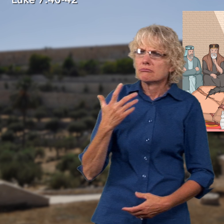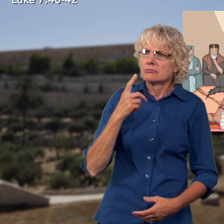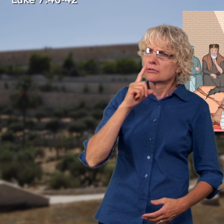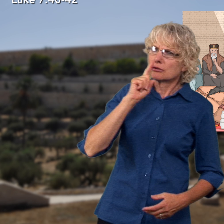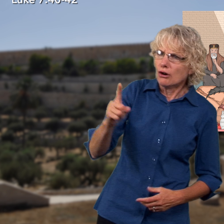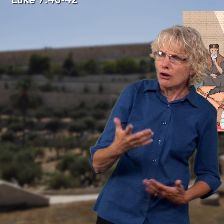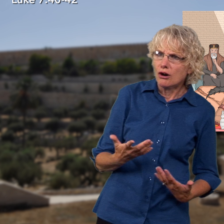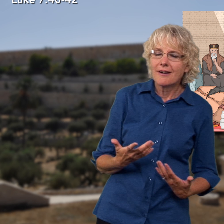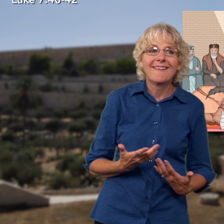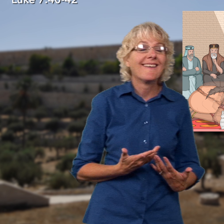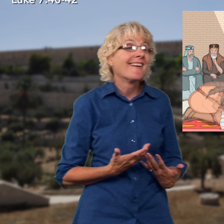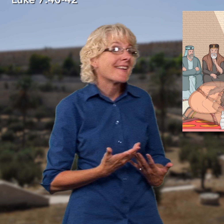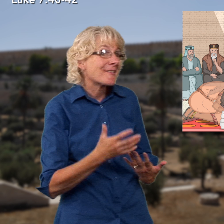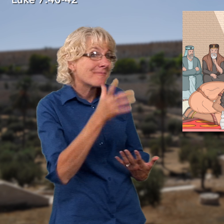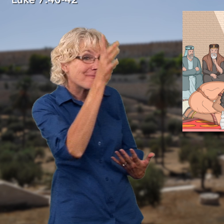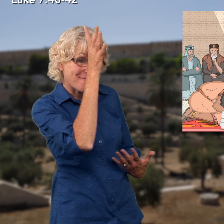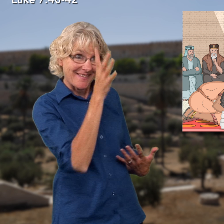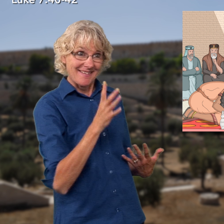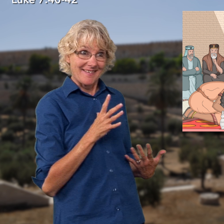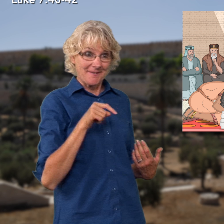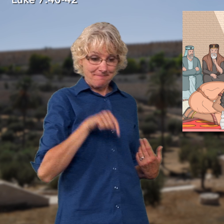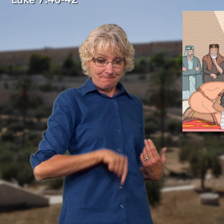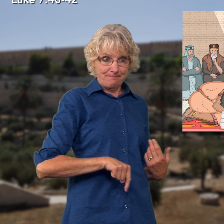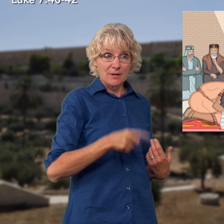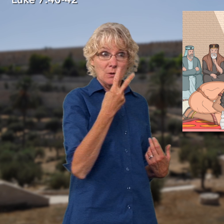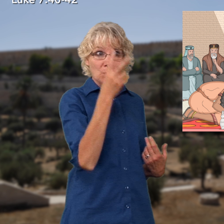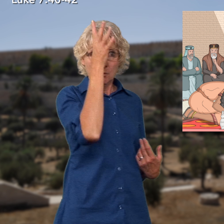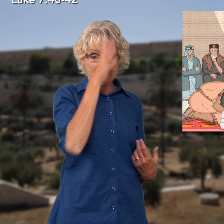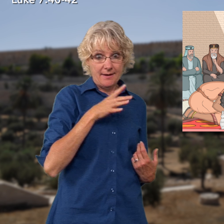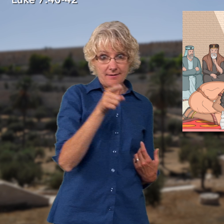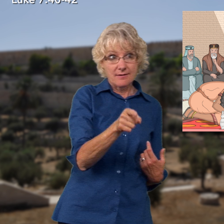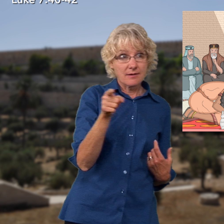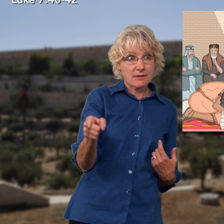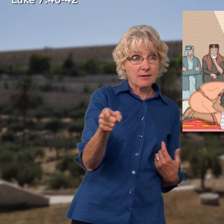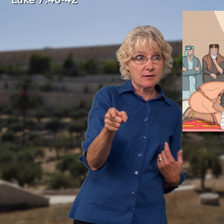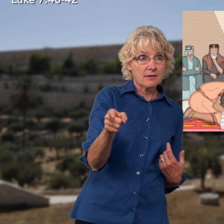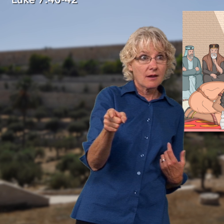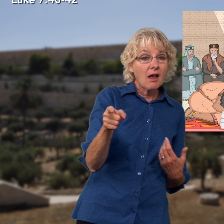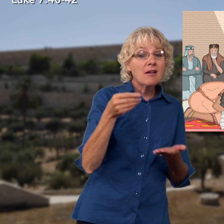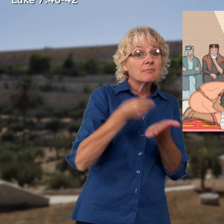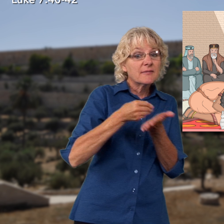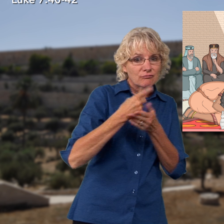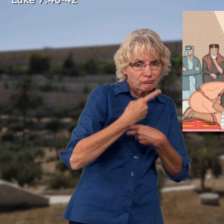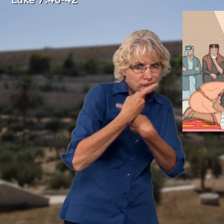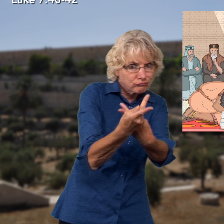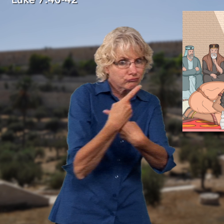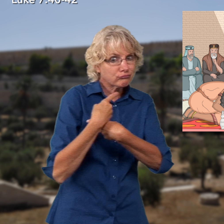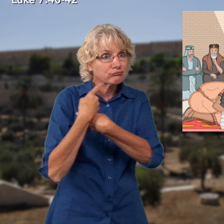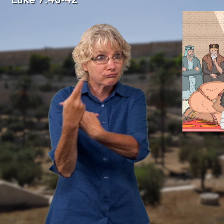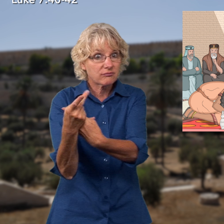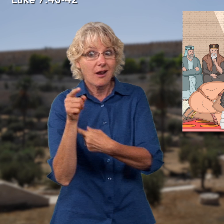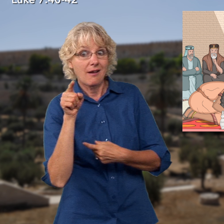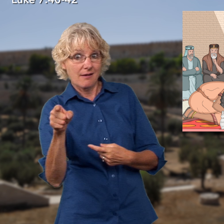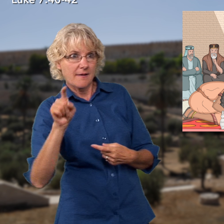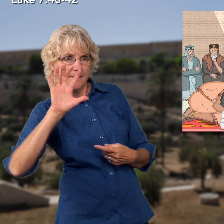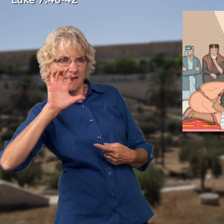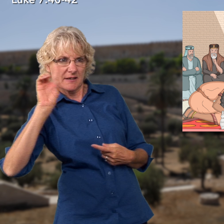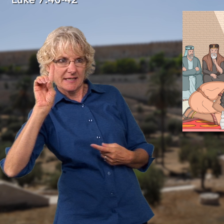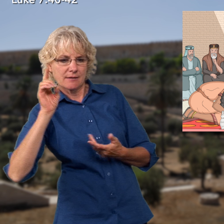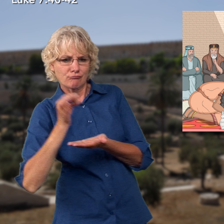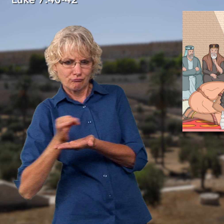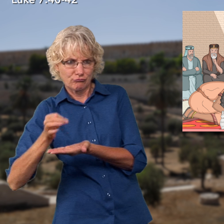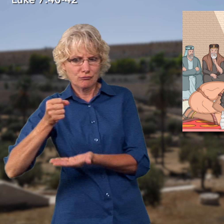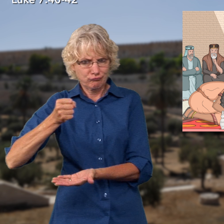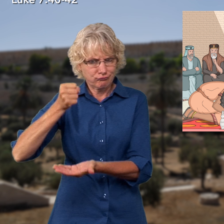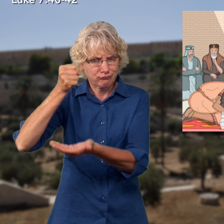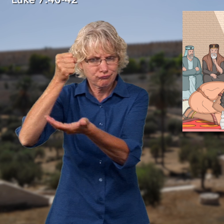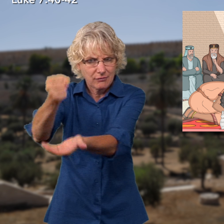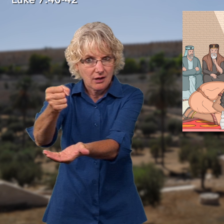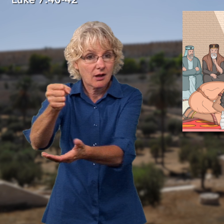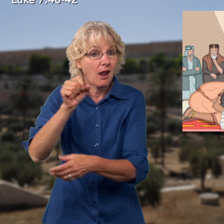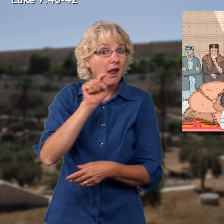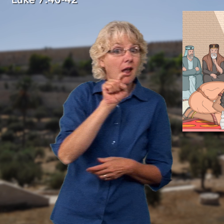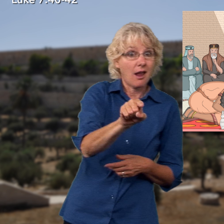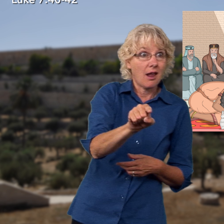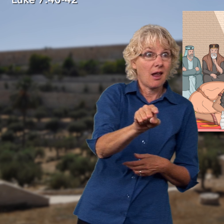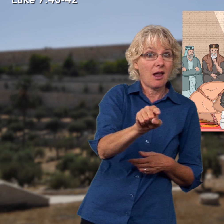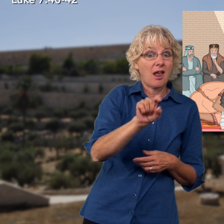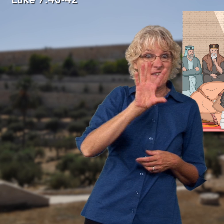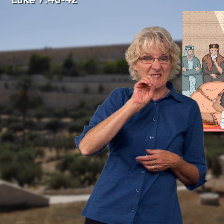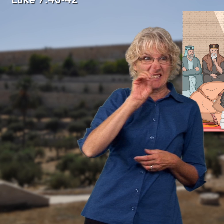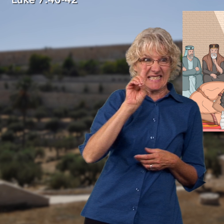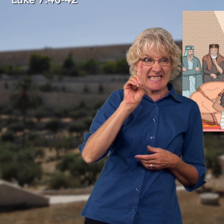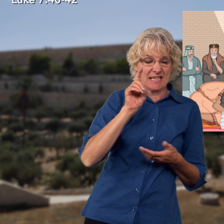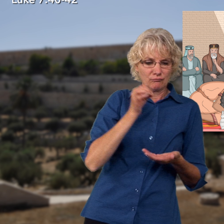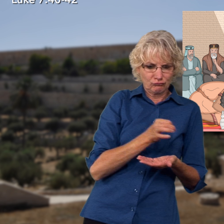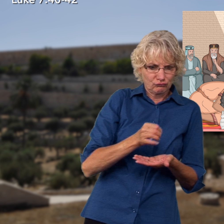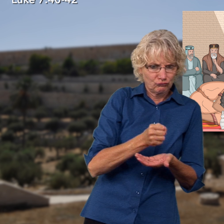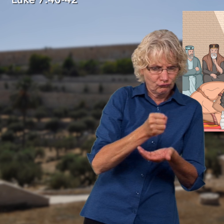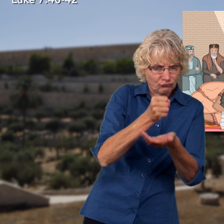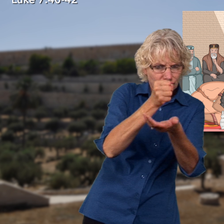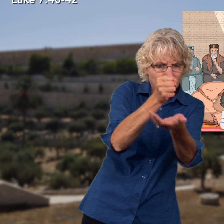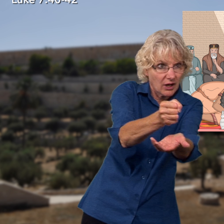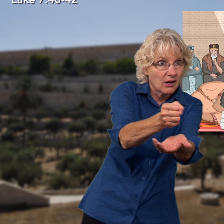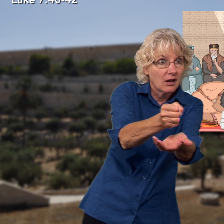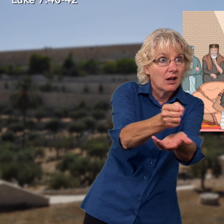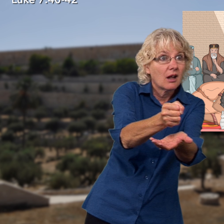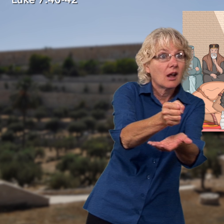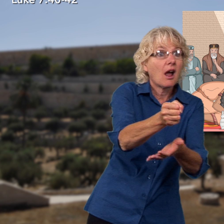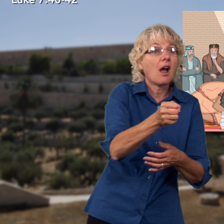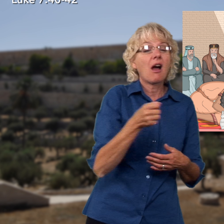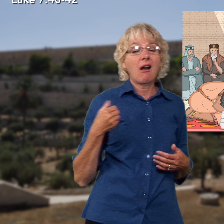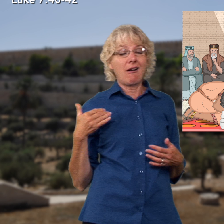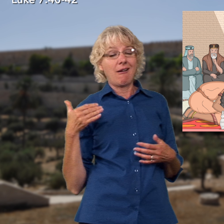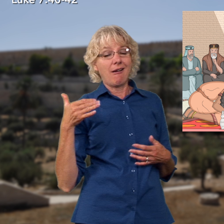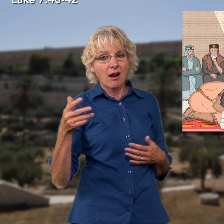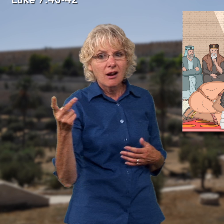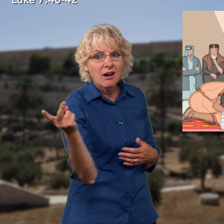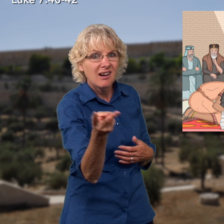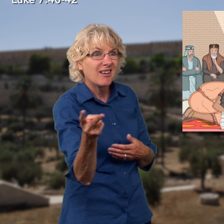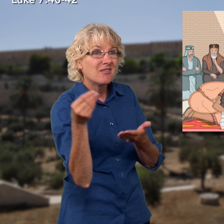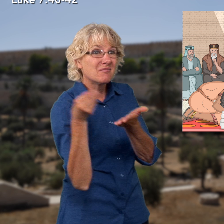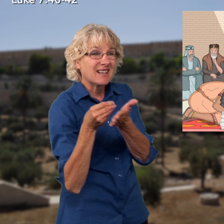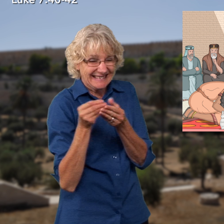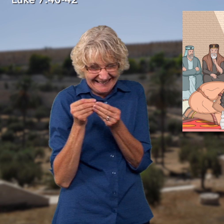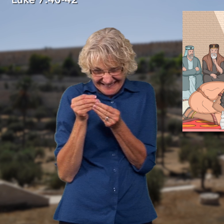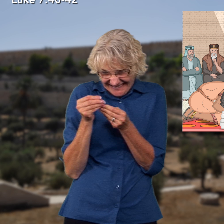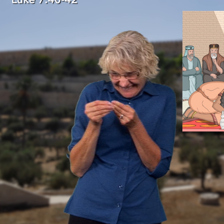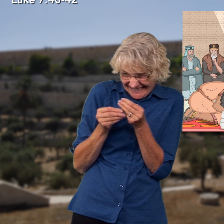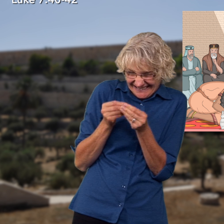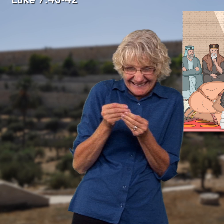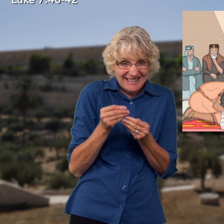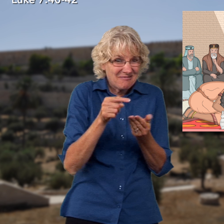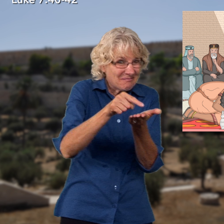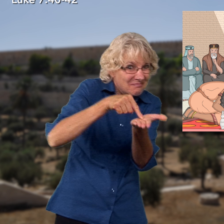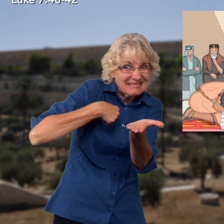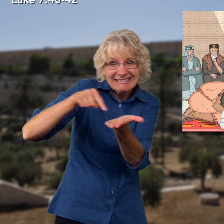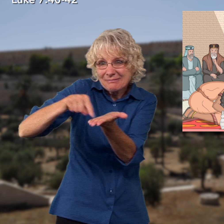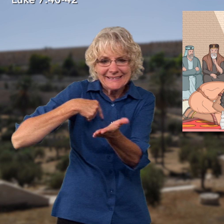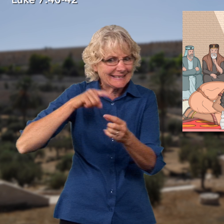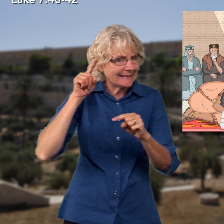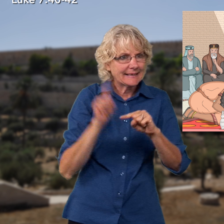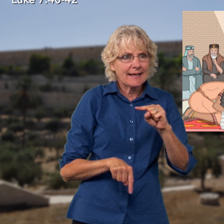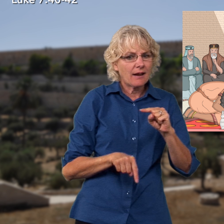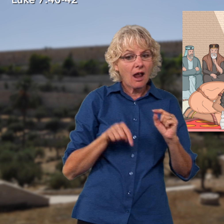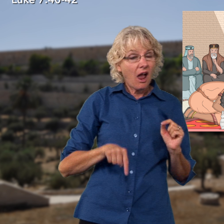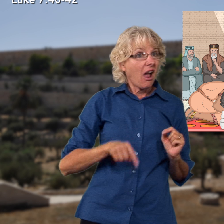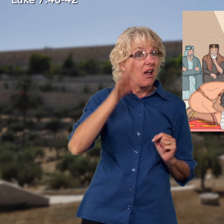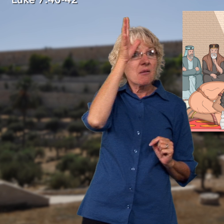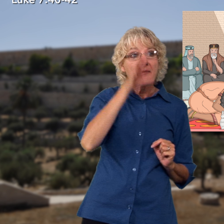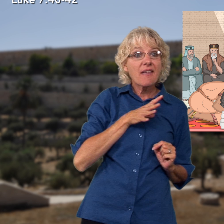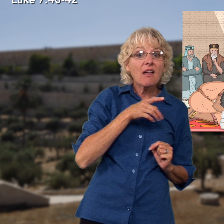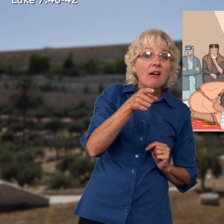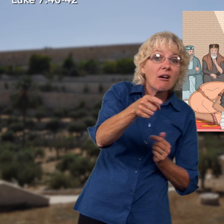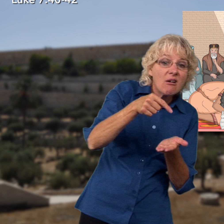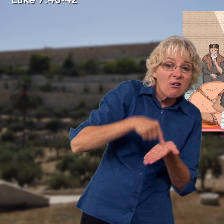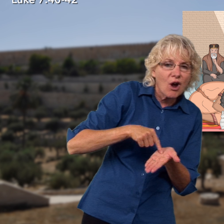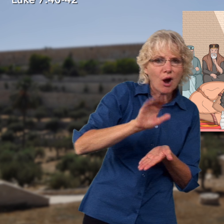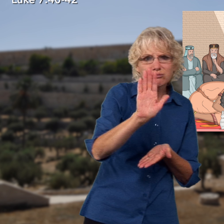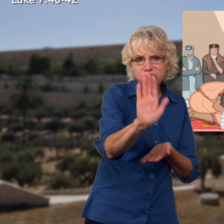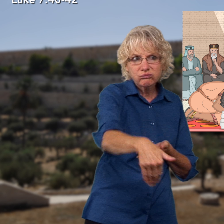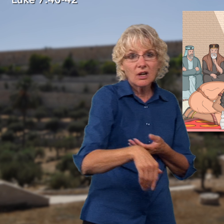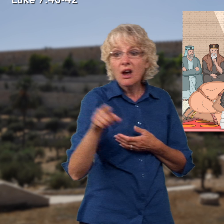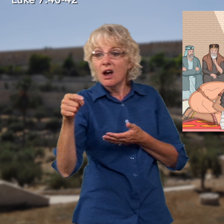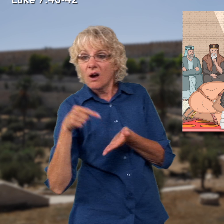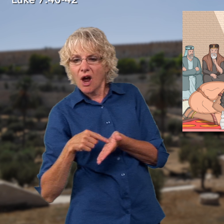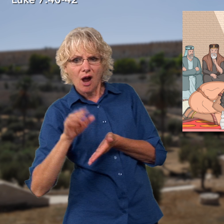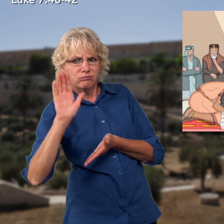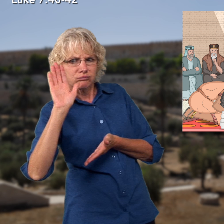“Two men were debtors to a certain moneylender. One owed him five hundred denarii, and the other fifty.